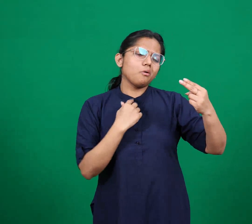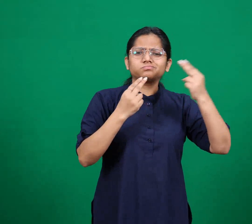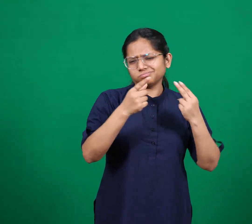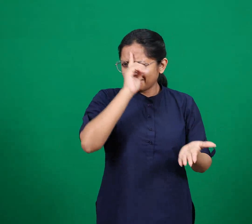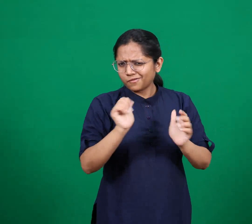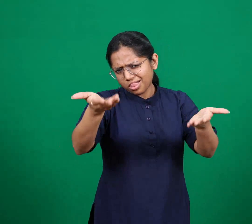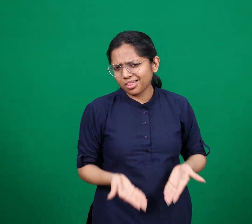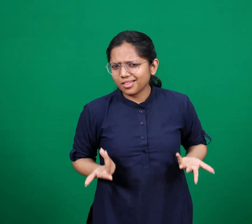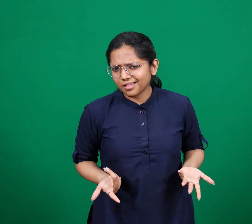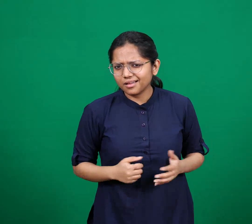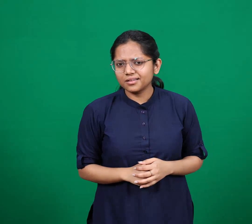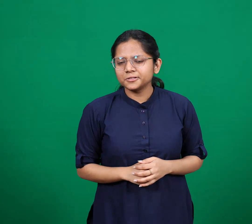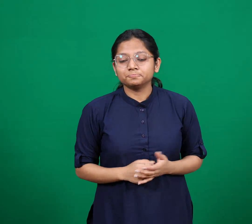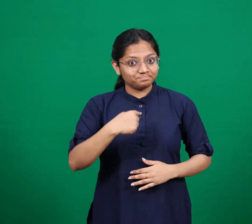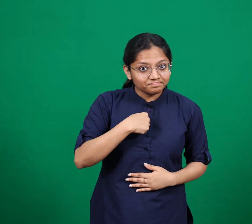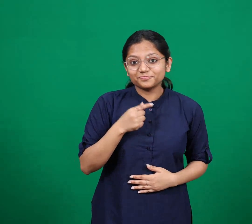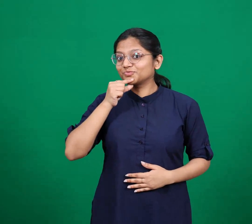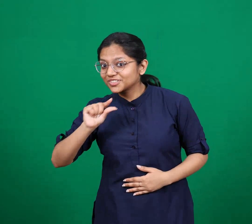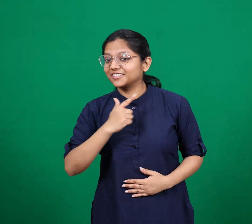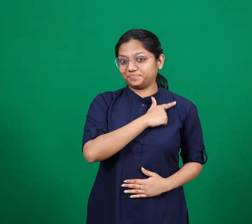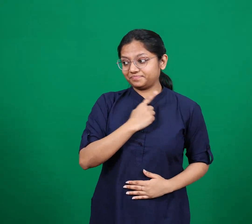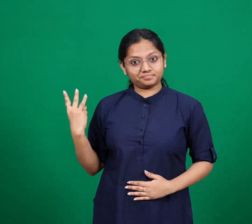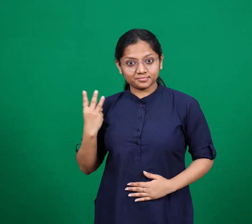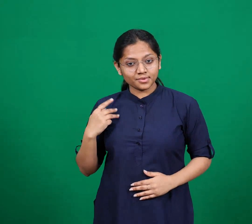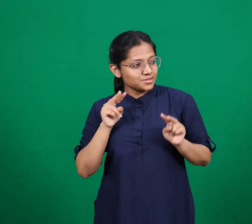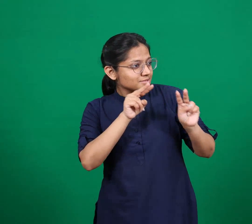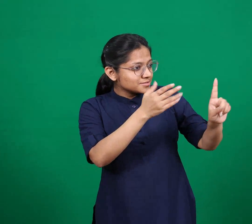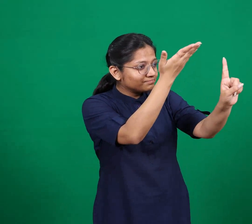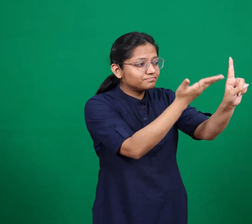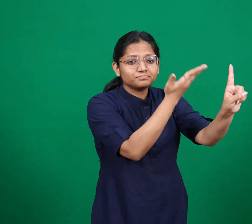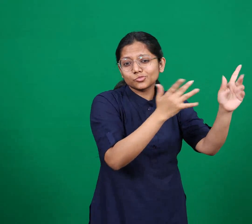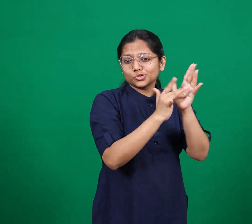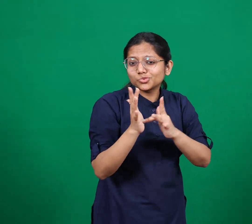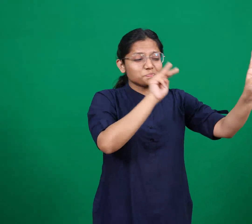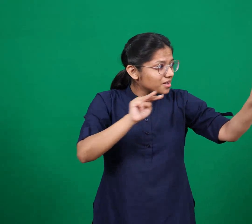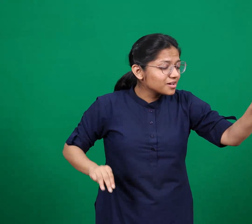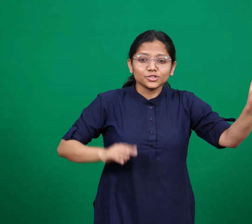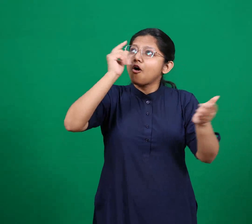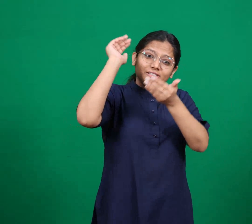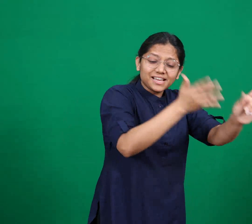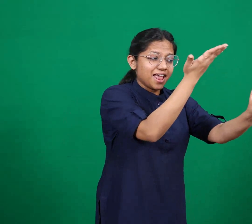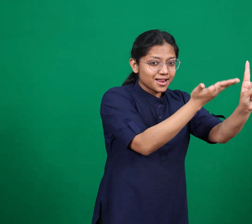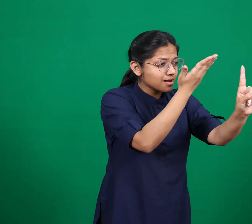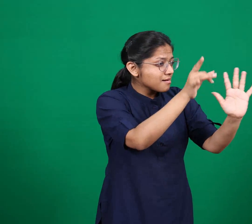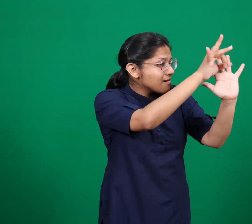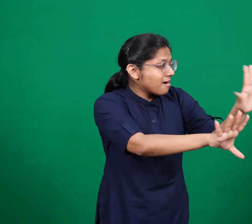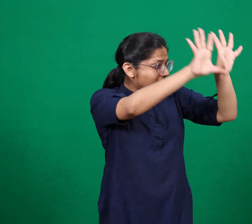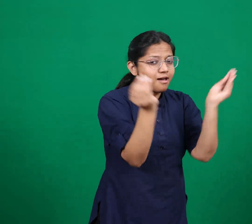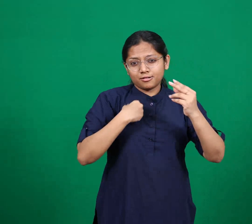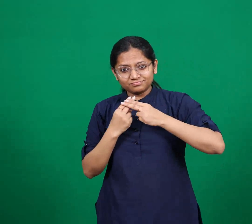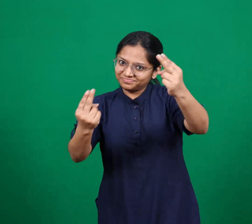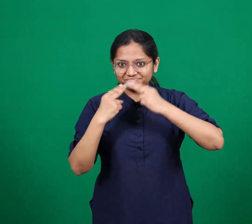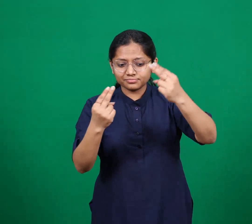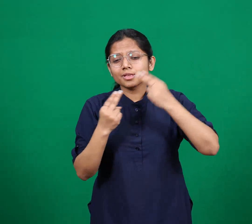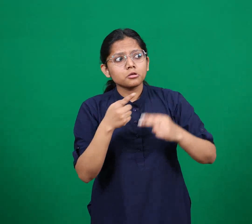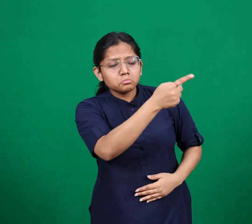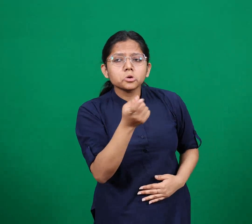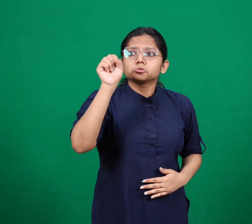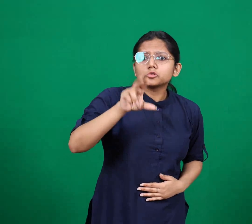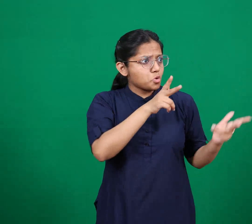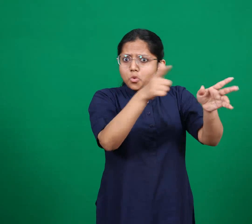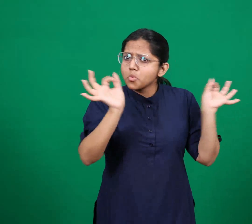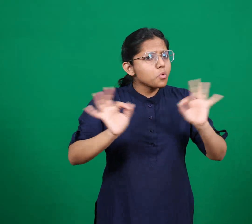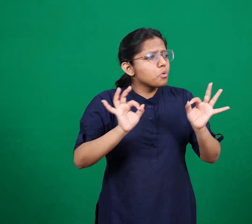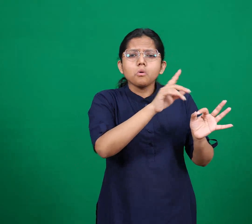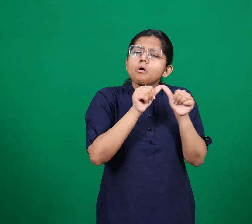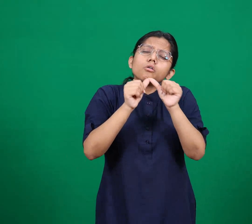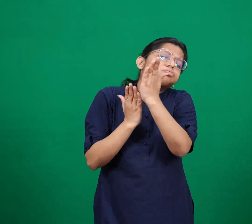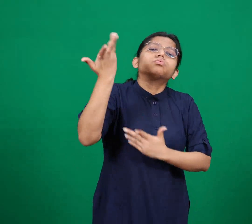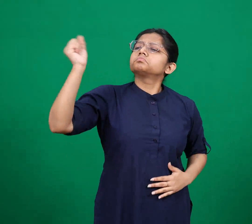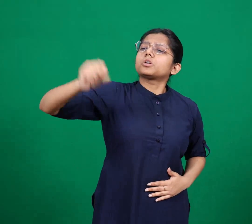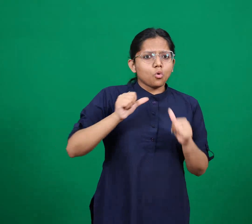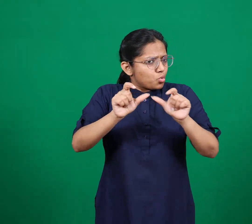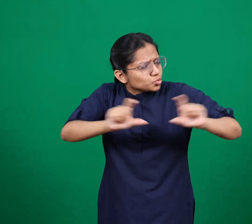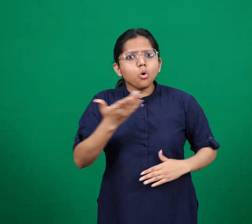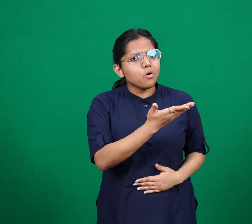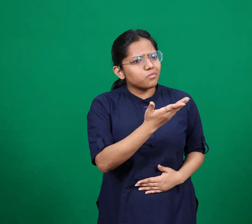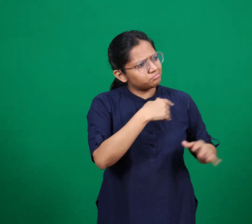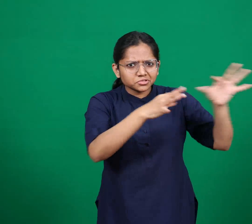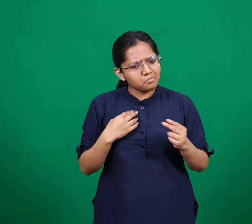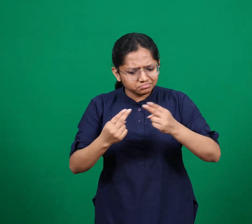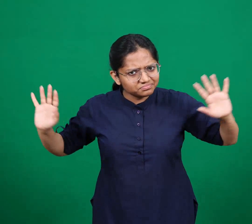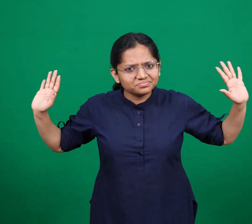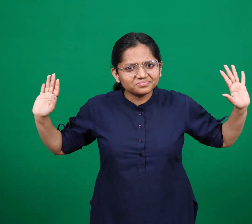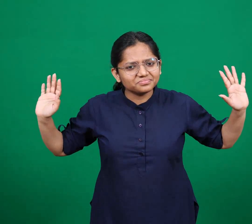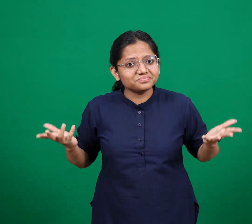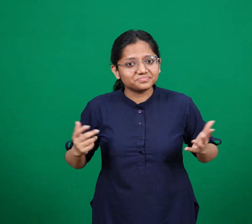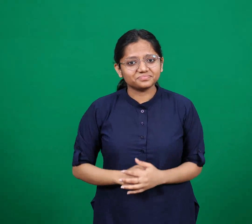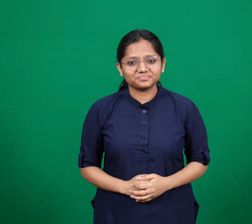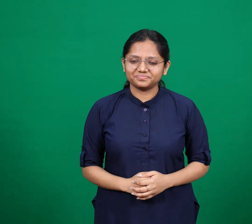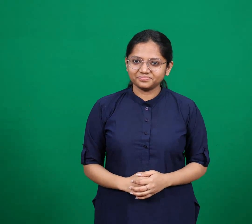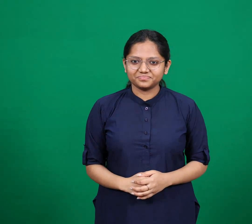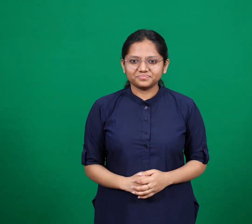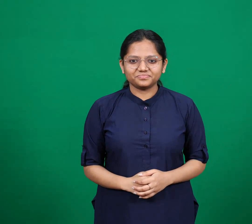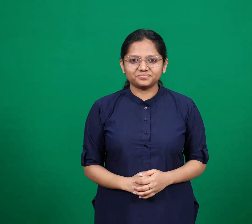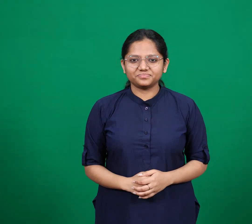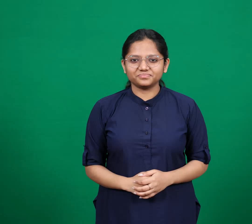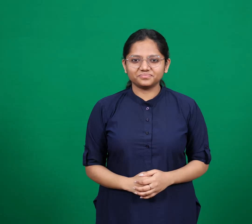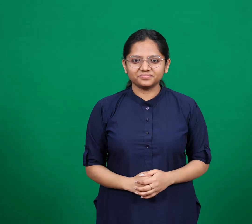For the Son of God, Jesus Christ, who was proclaimed among you by me and Silvanus and Timothy, was not " Yes" and " No," but in Him it has always been " Yes."